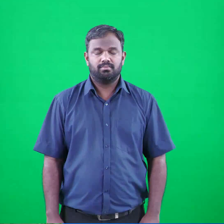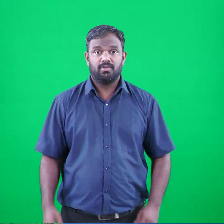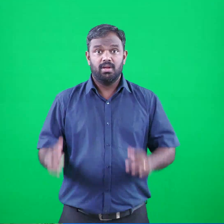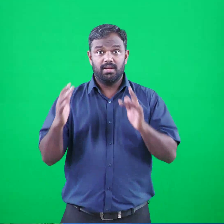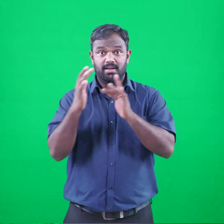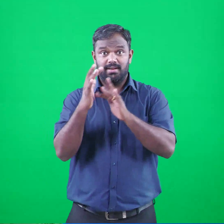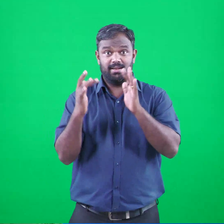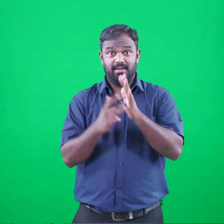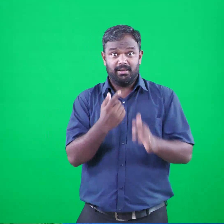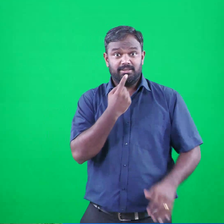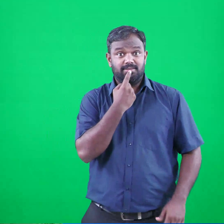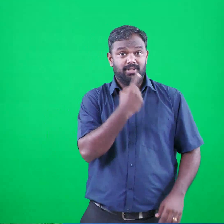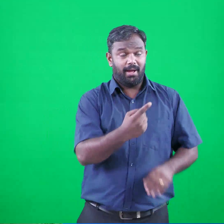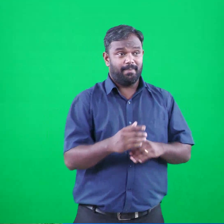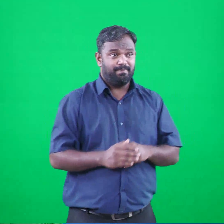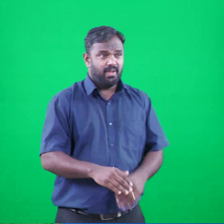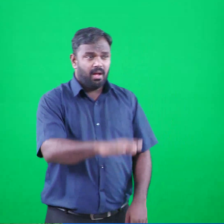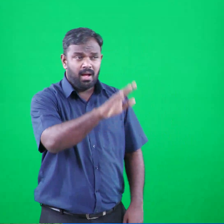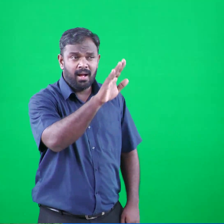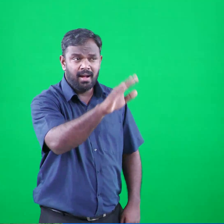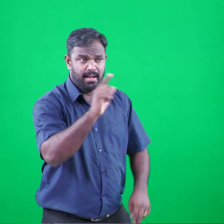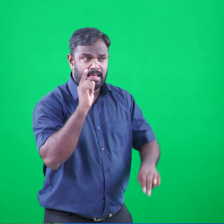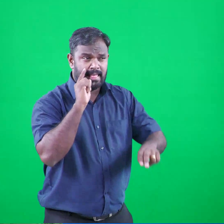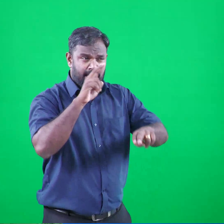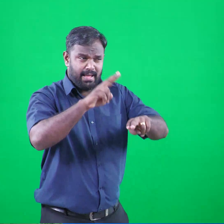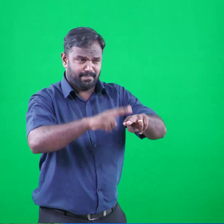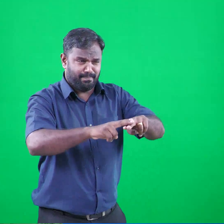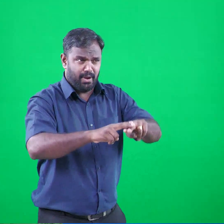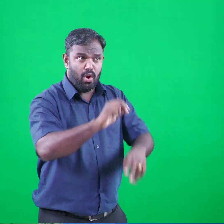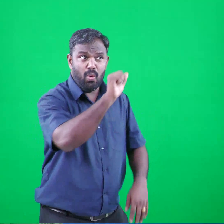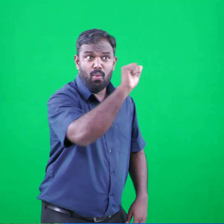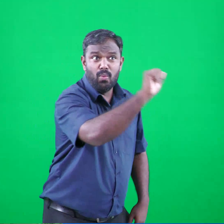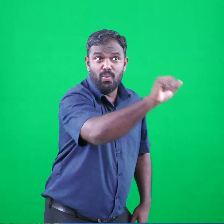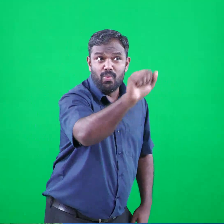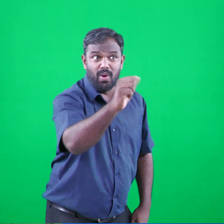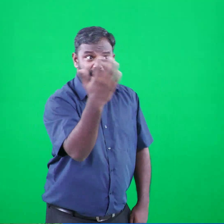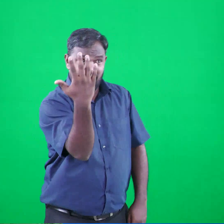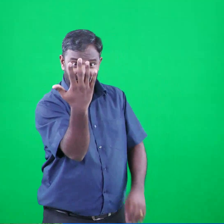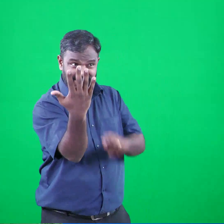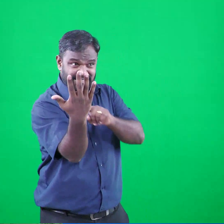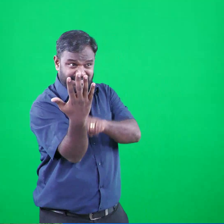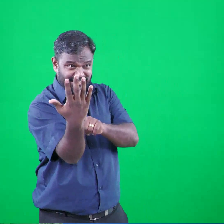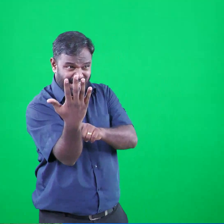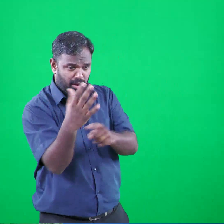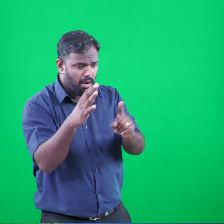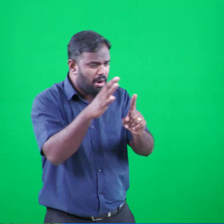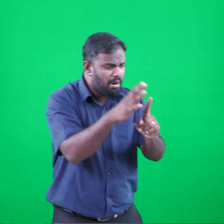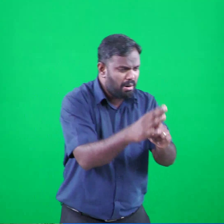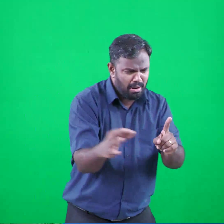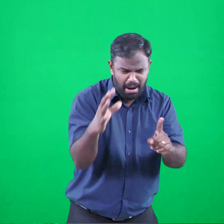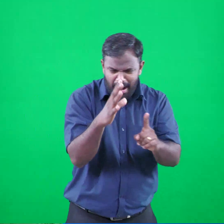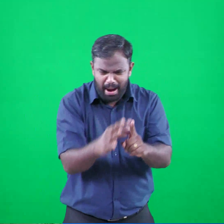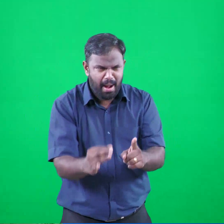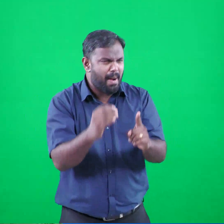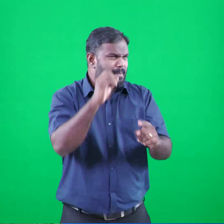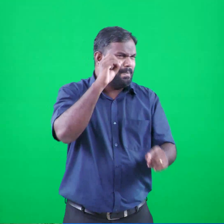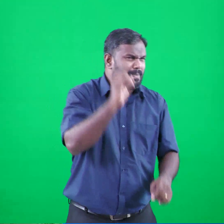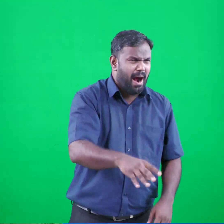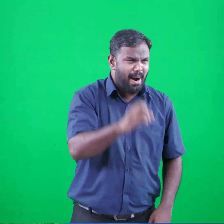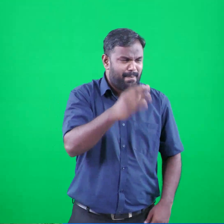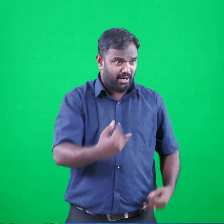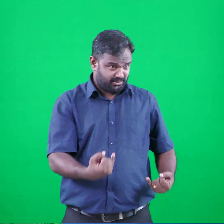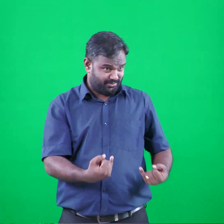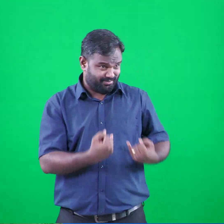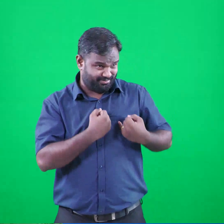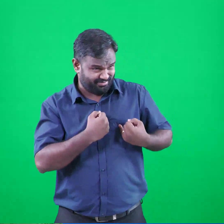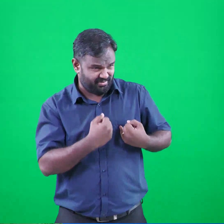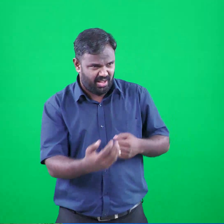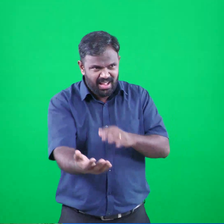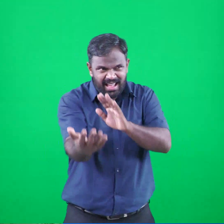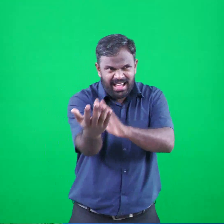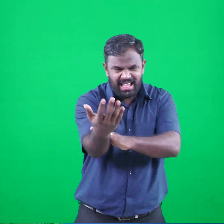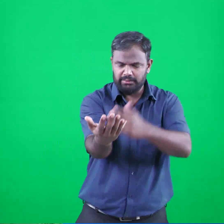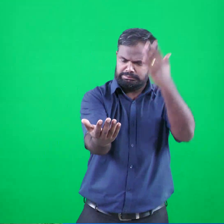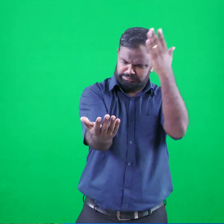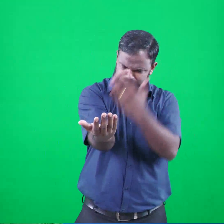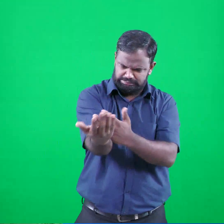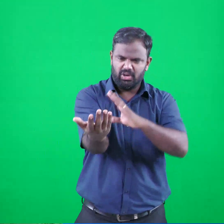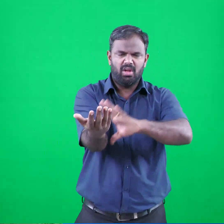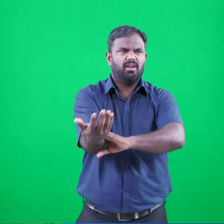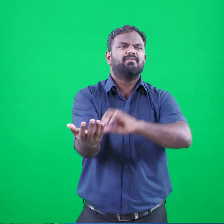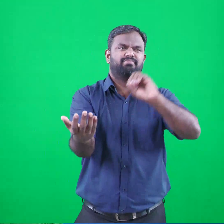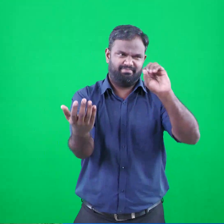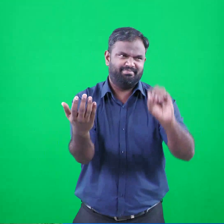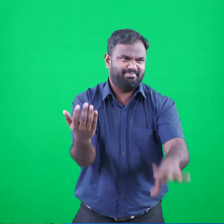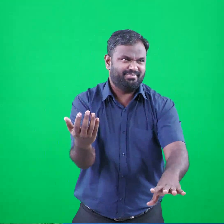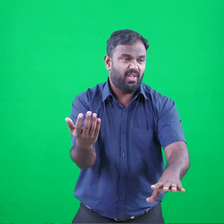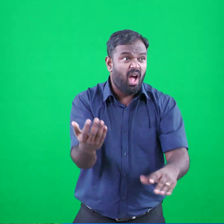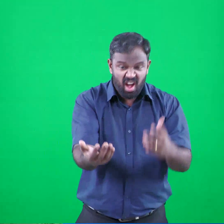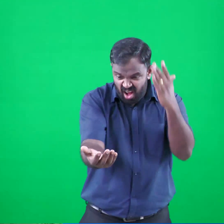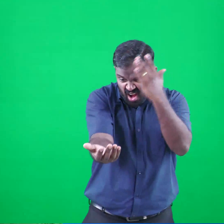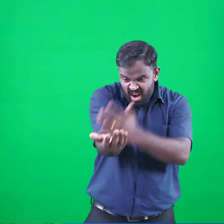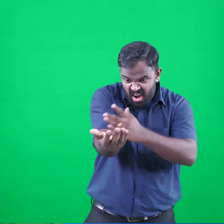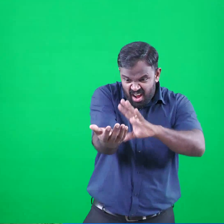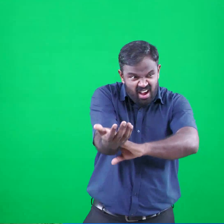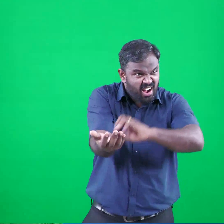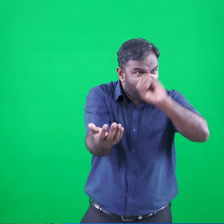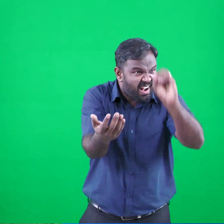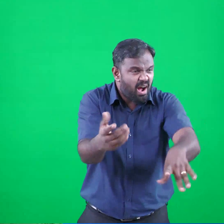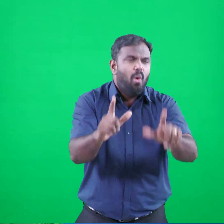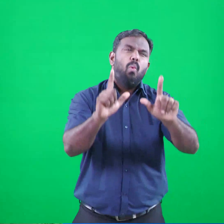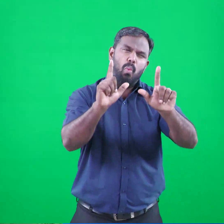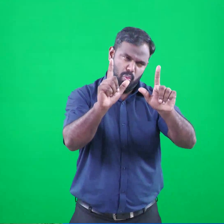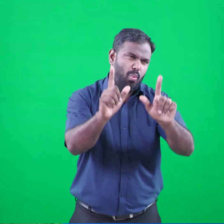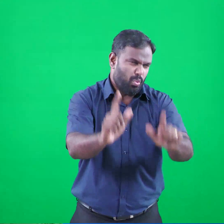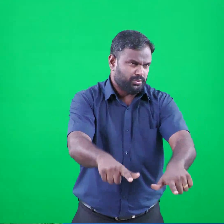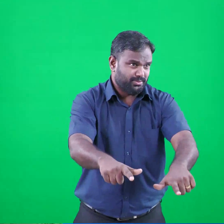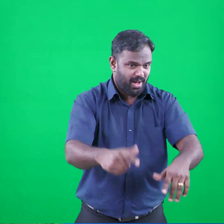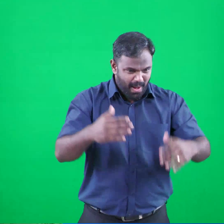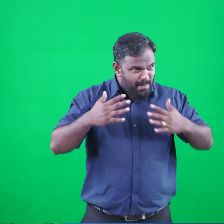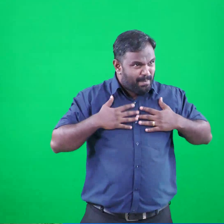If your hand causes you to sin, cut it off.